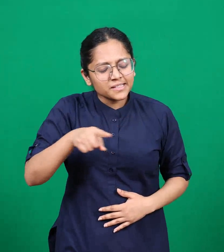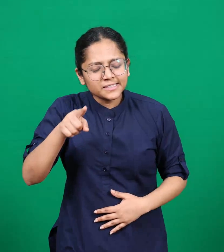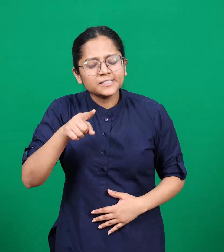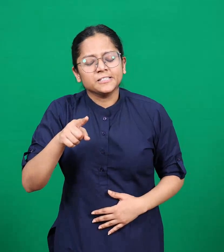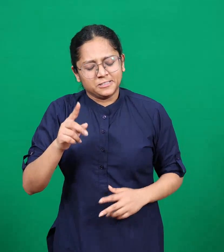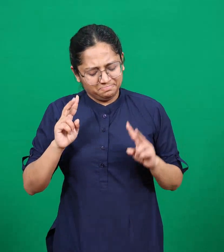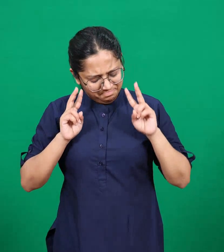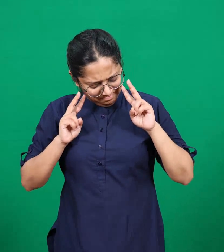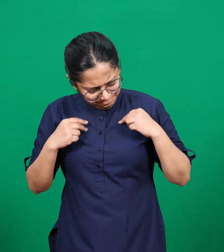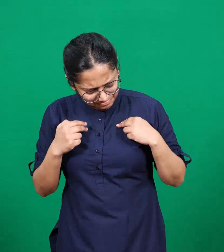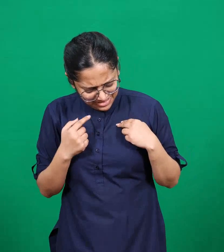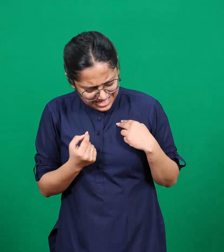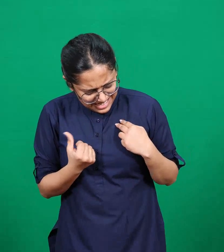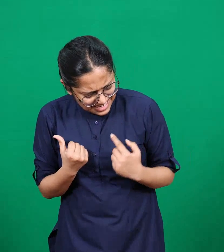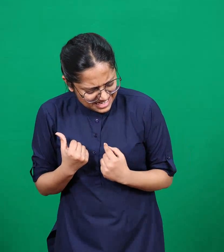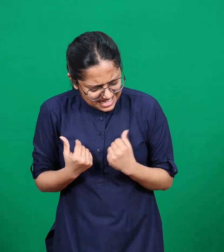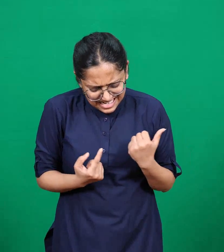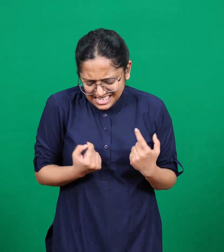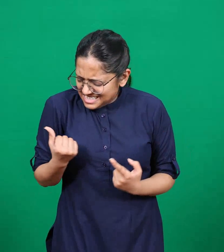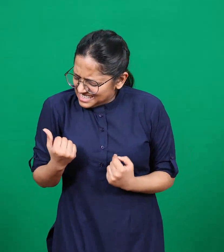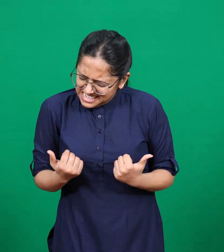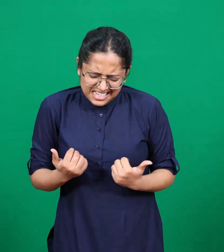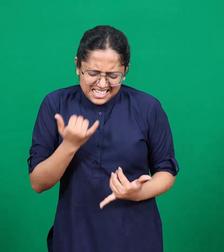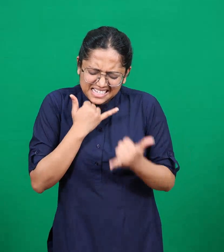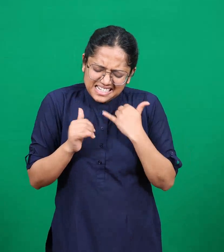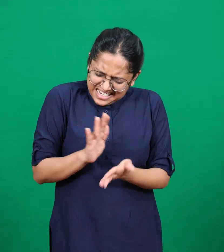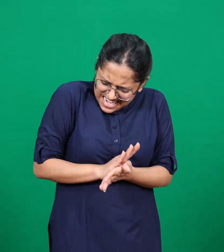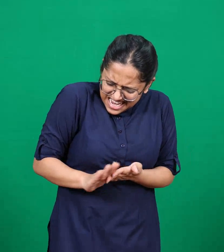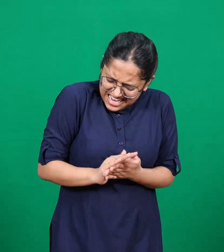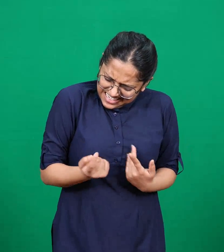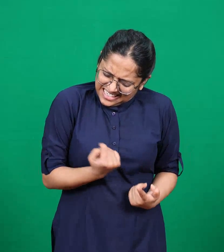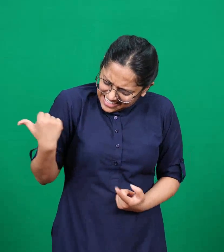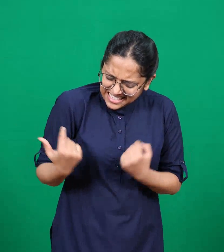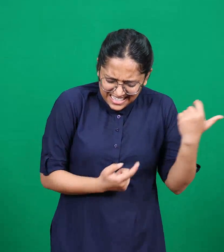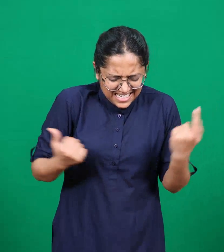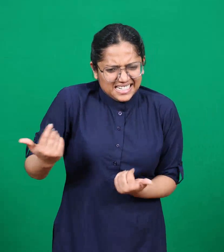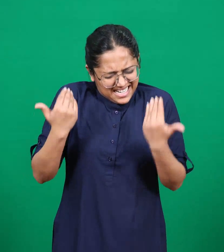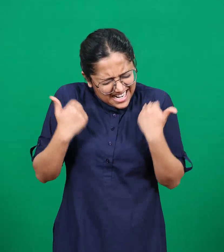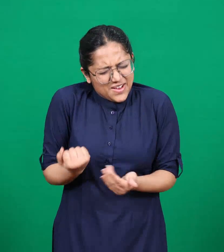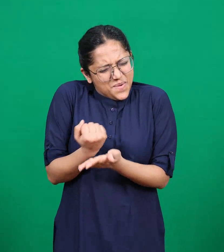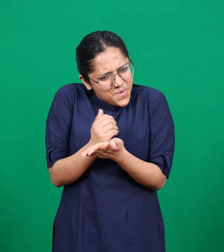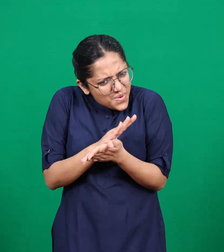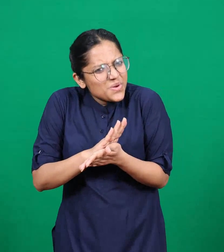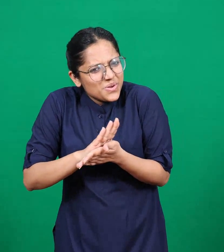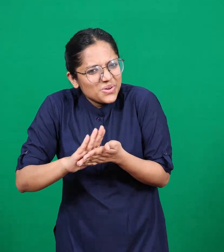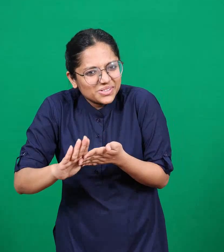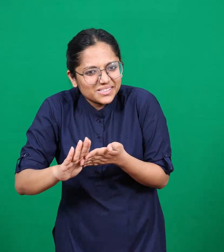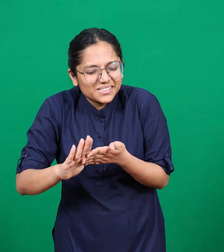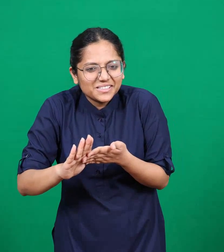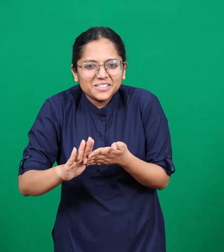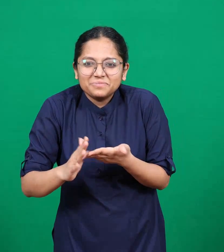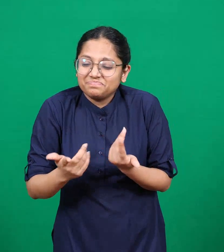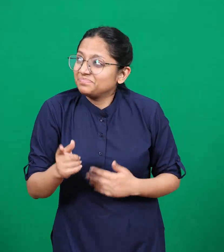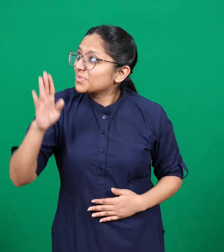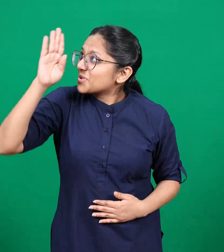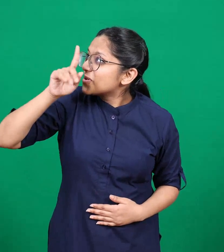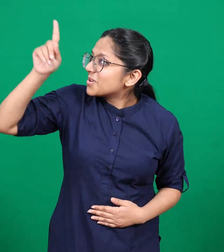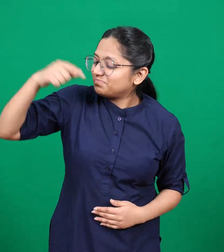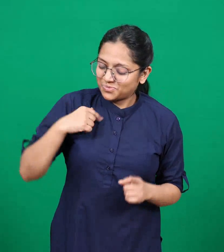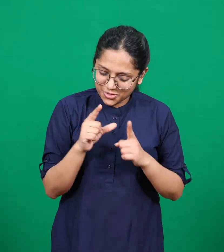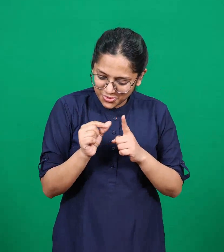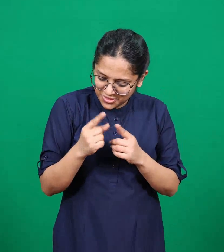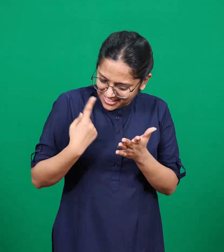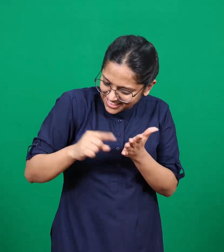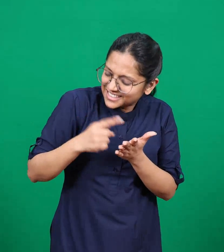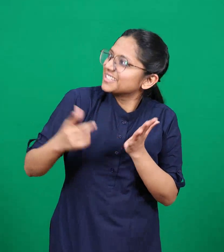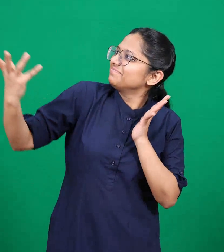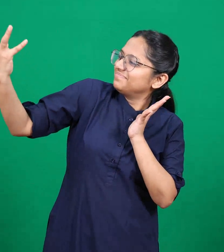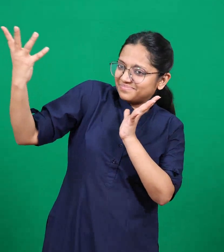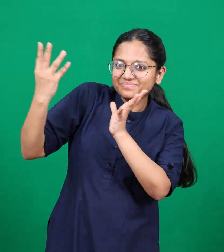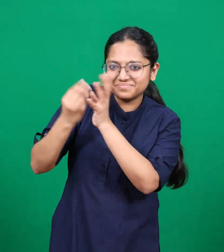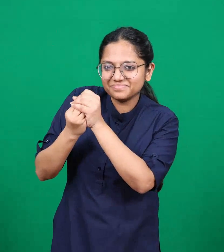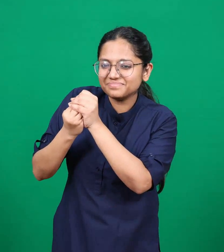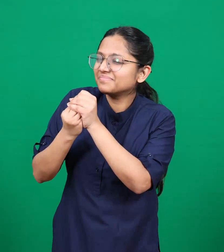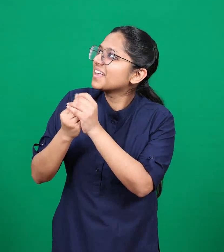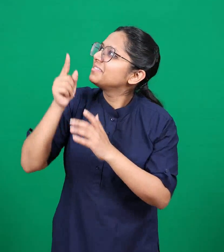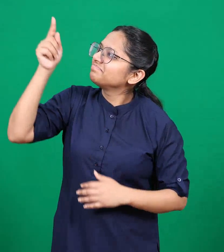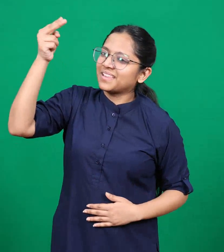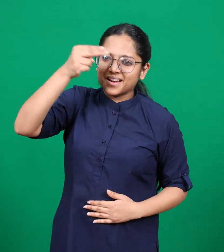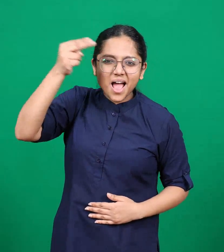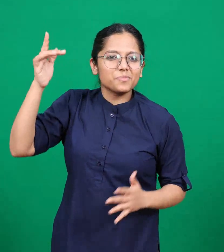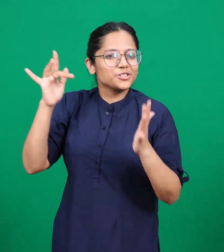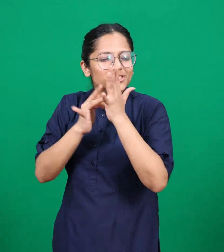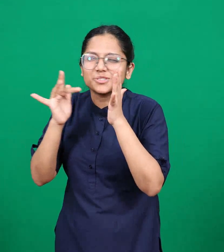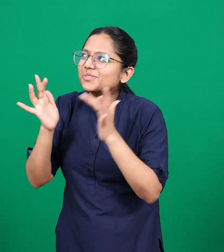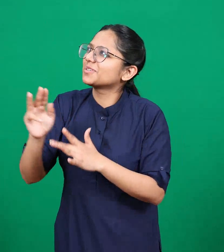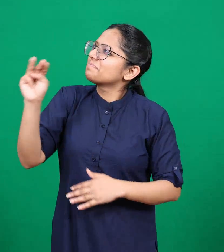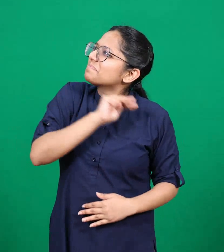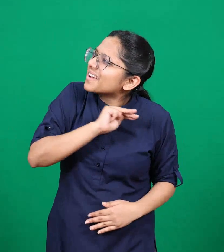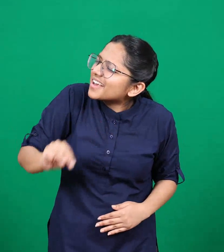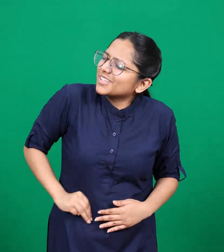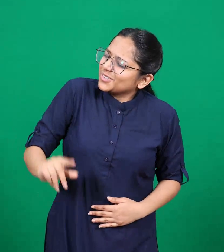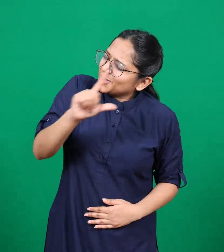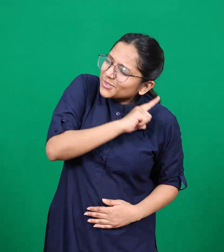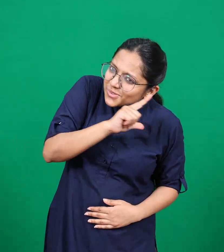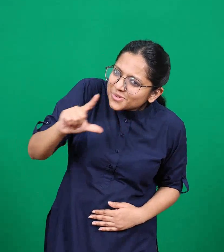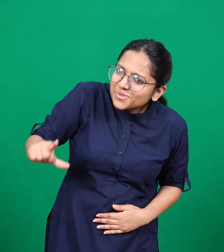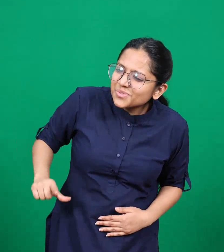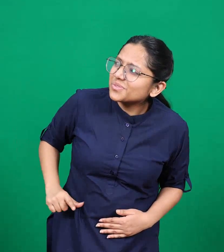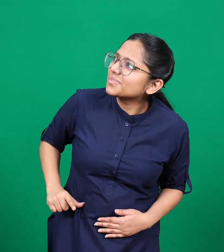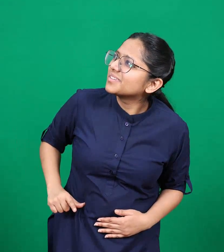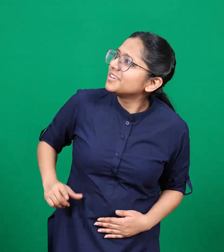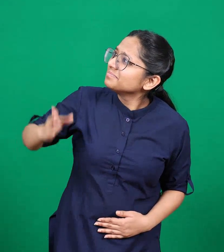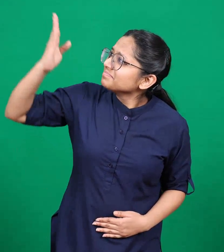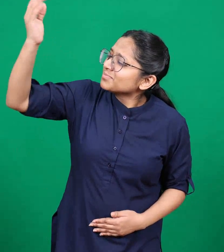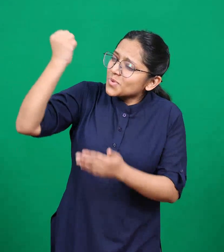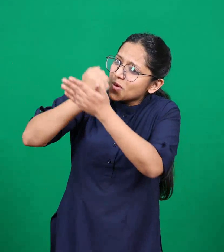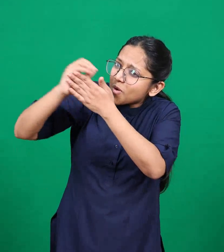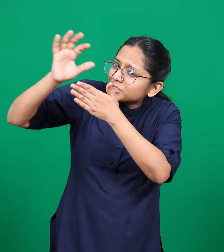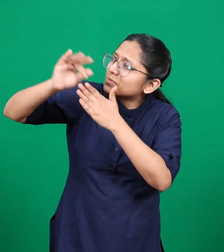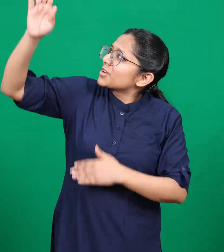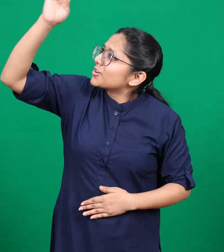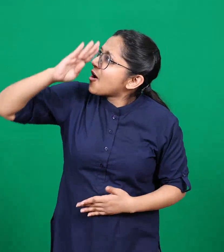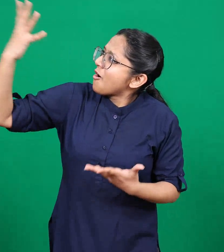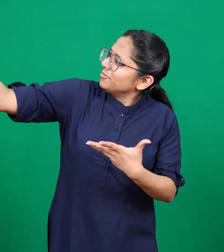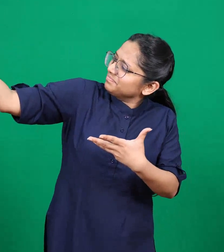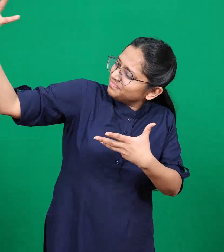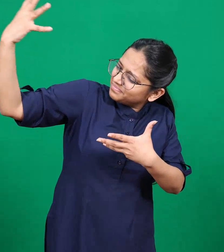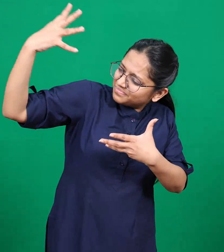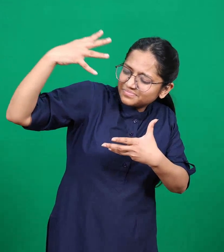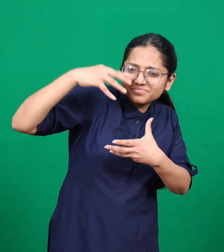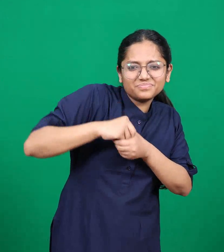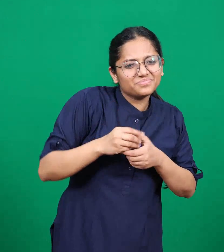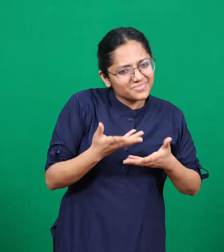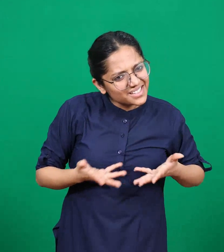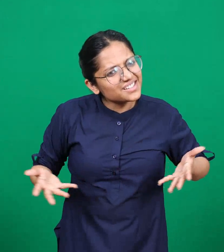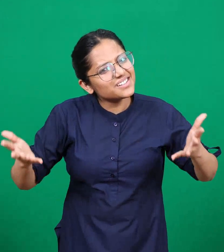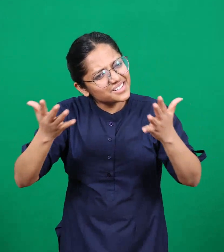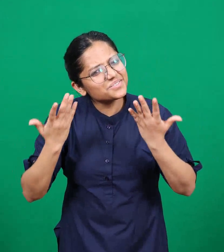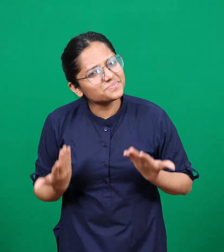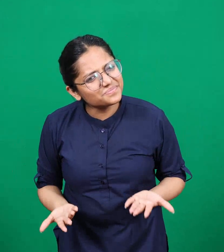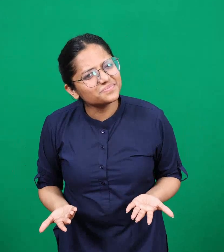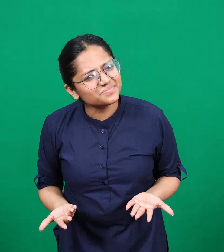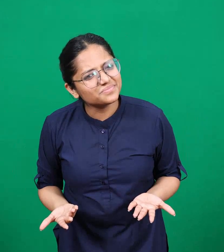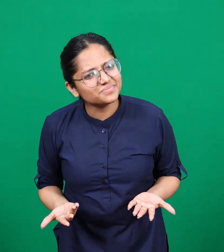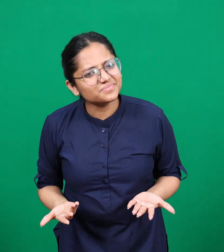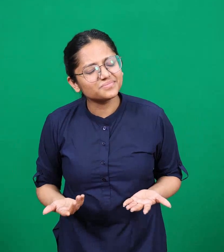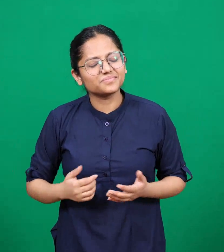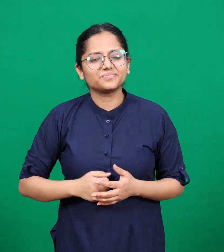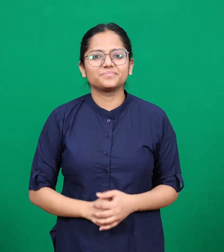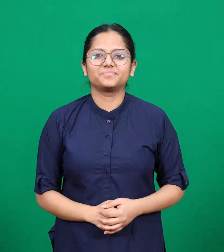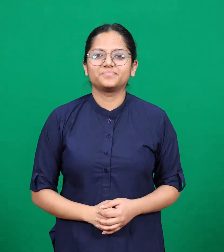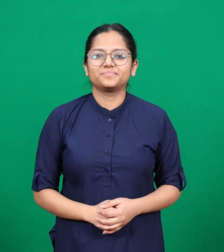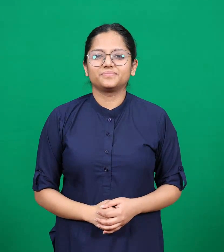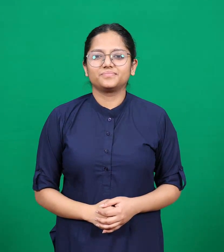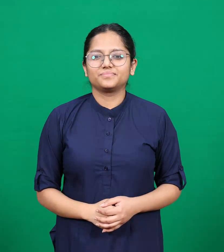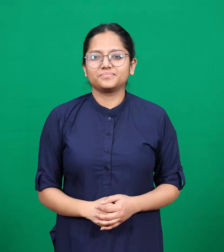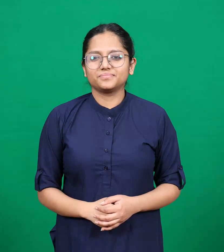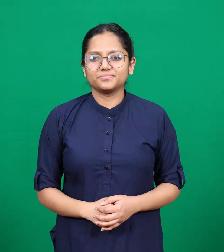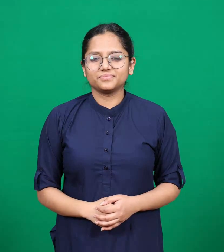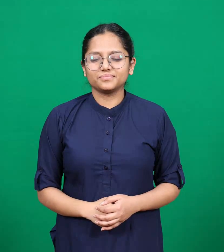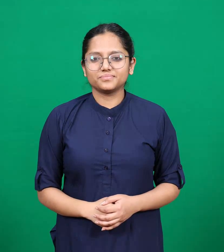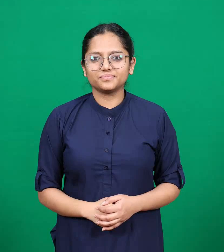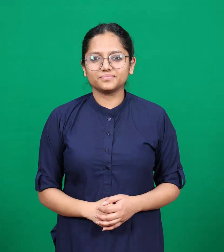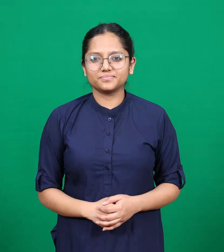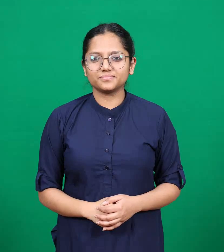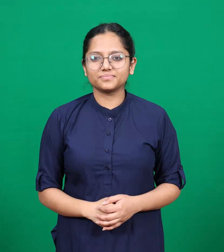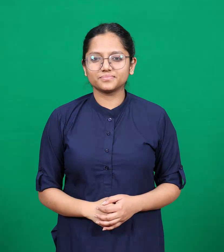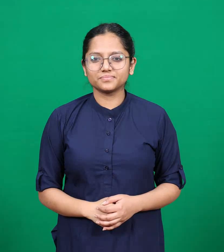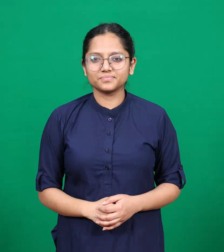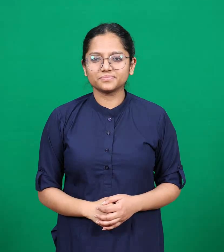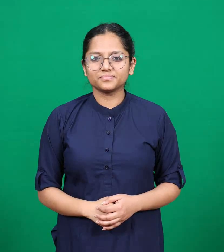But you were washed, you were sanctified, you were justified, in the name of the Lord Jesus Christ and by the Spirit of our God.